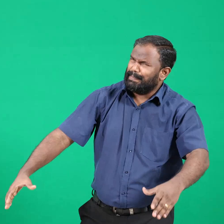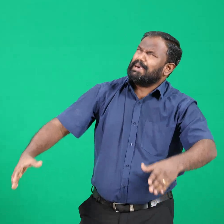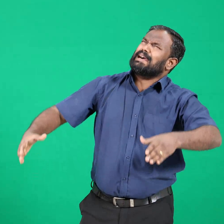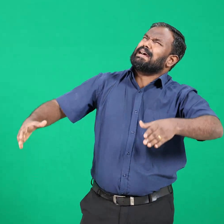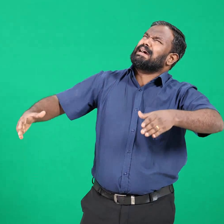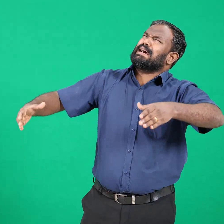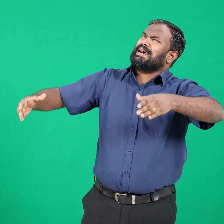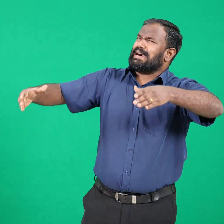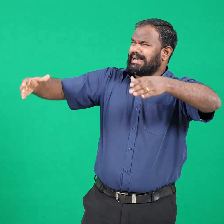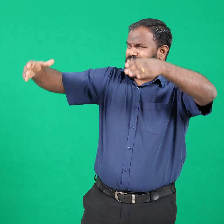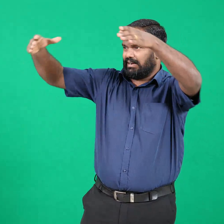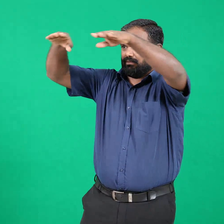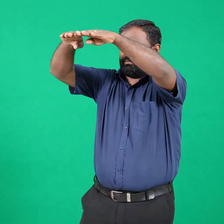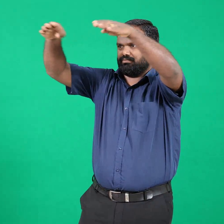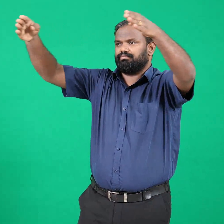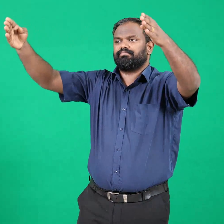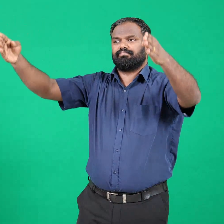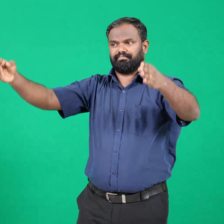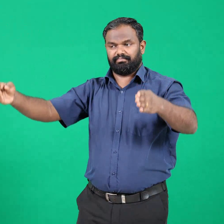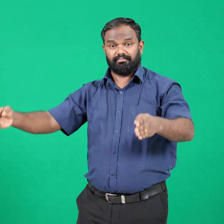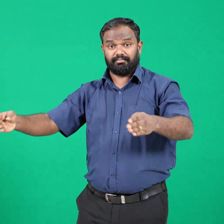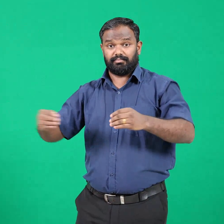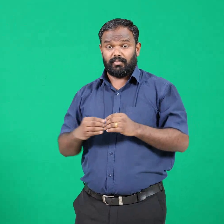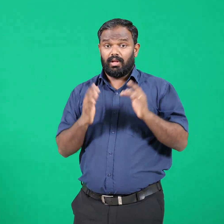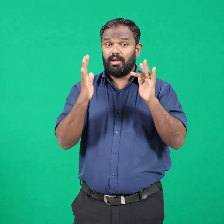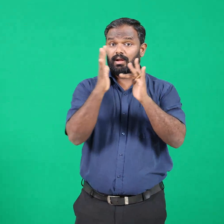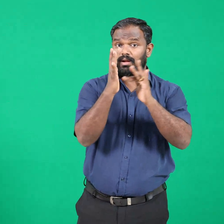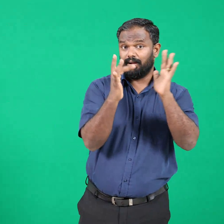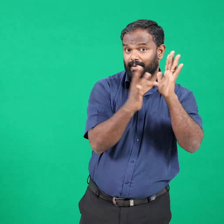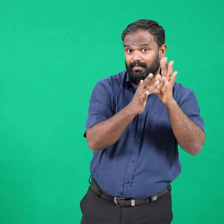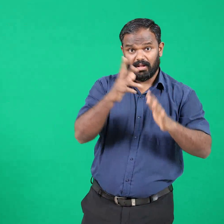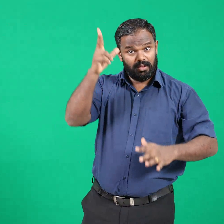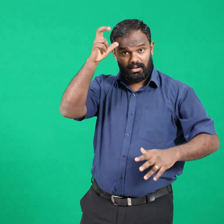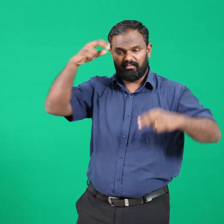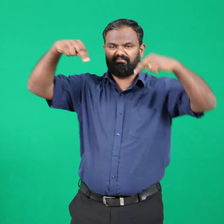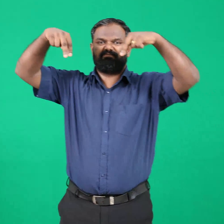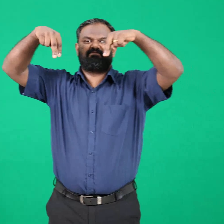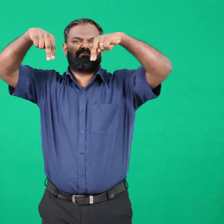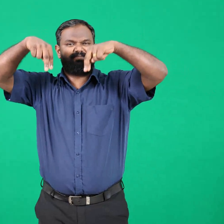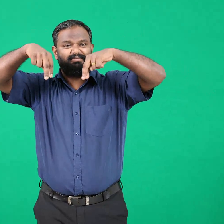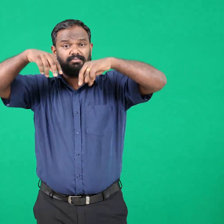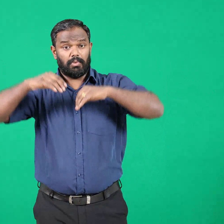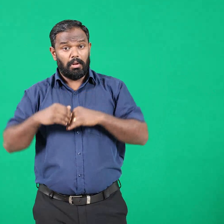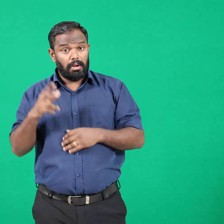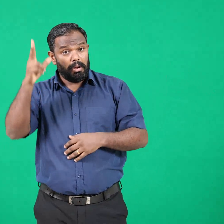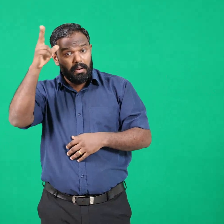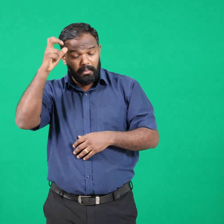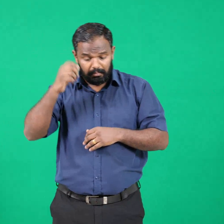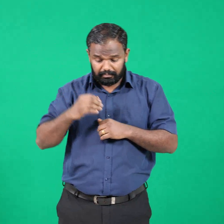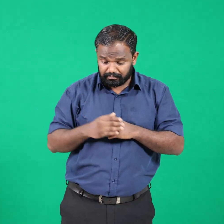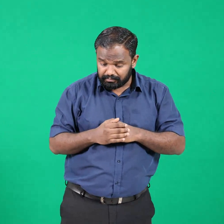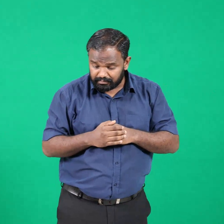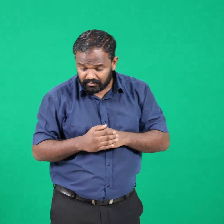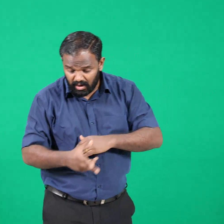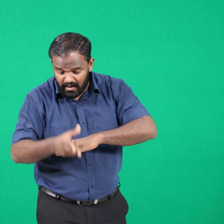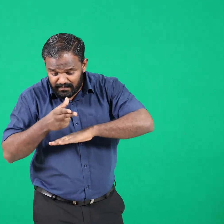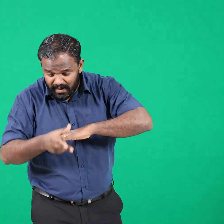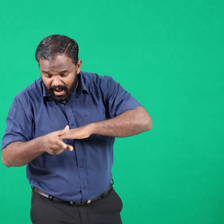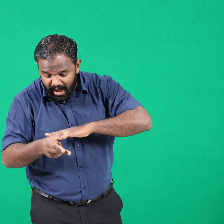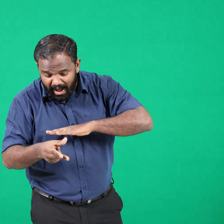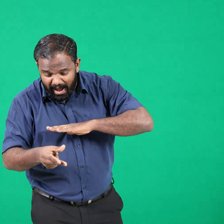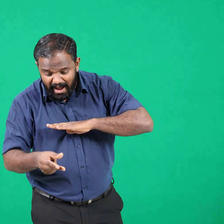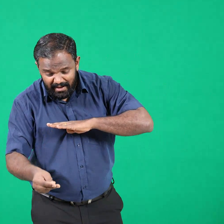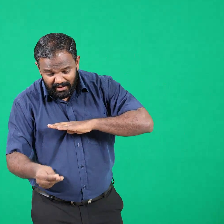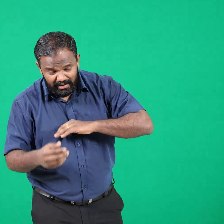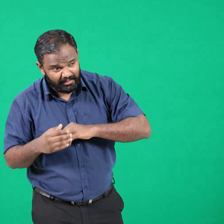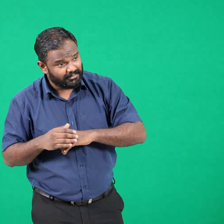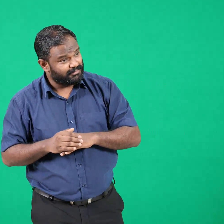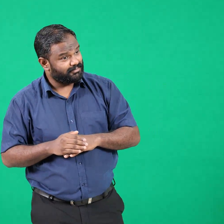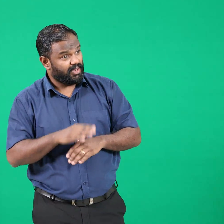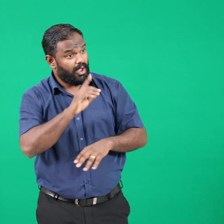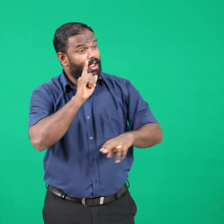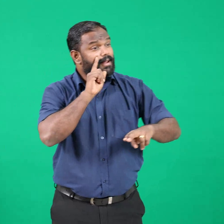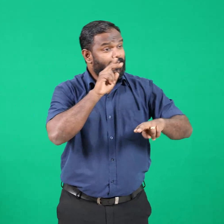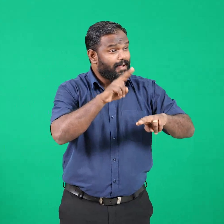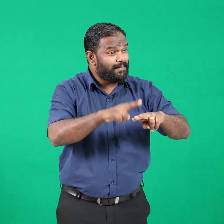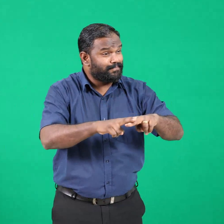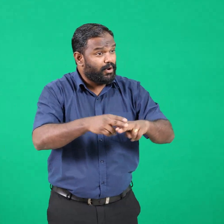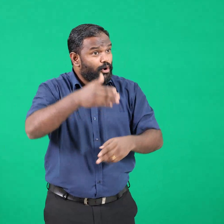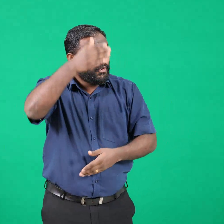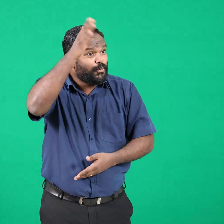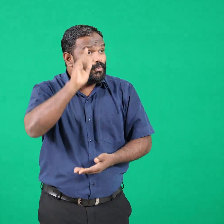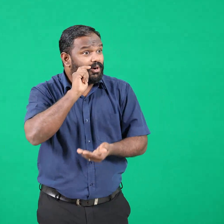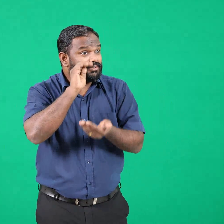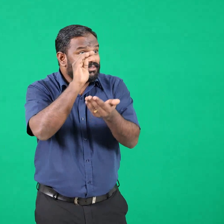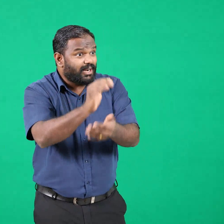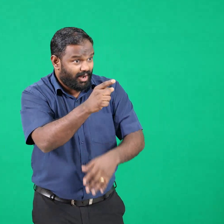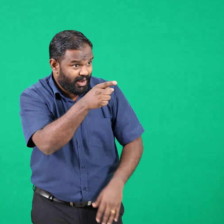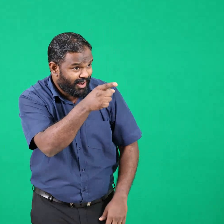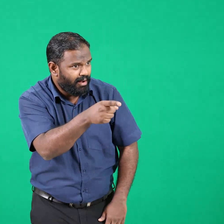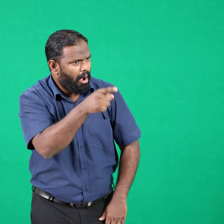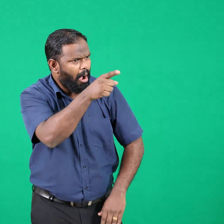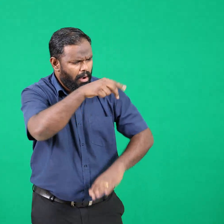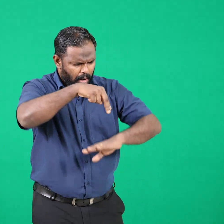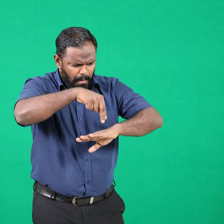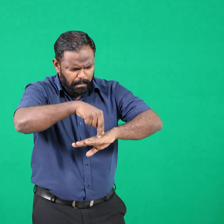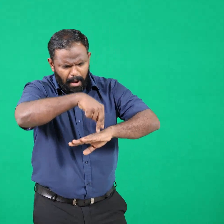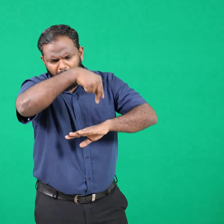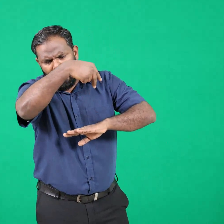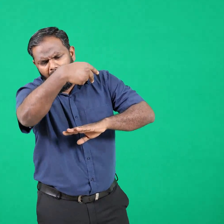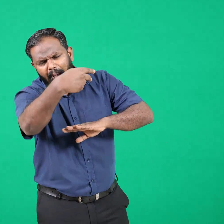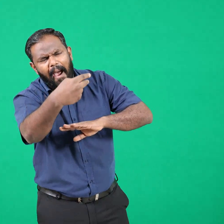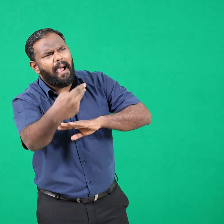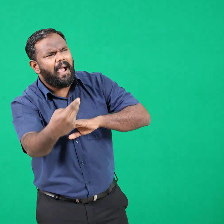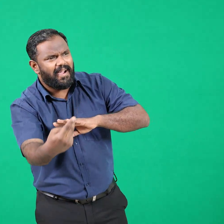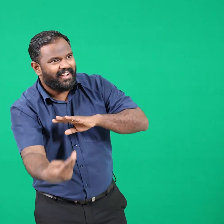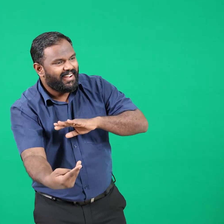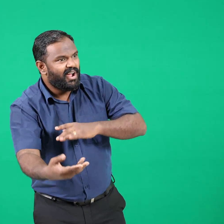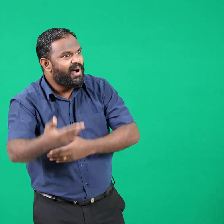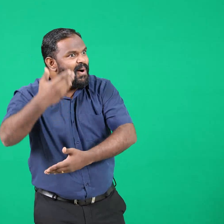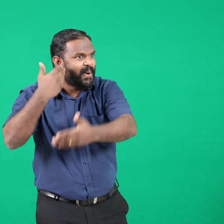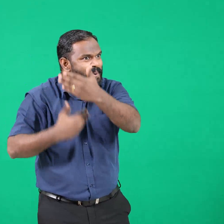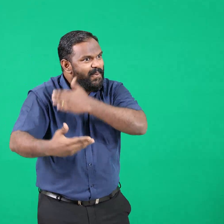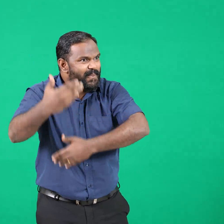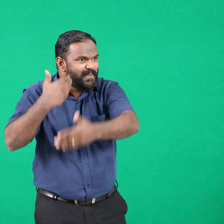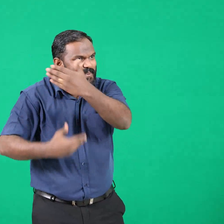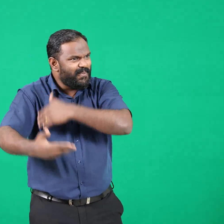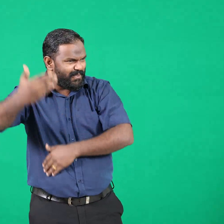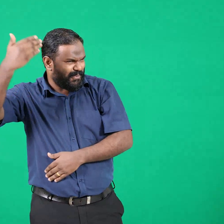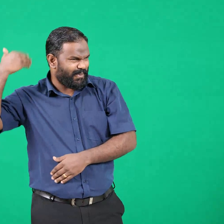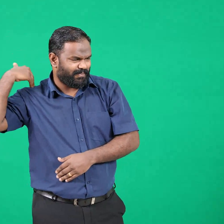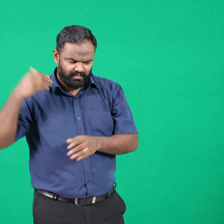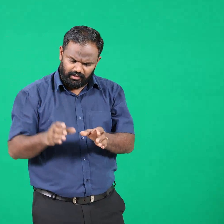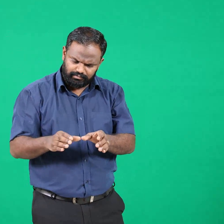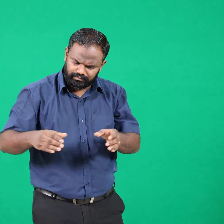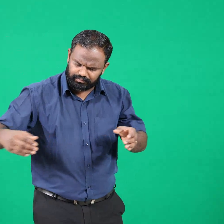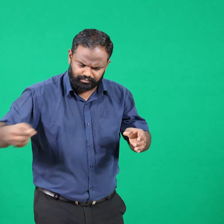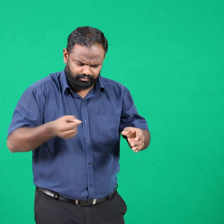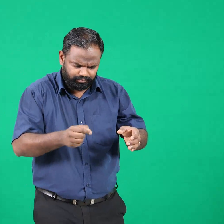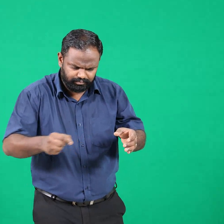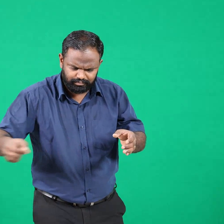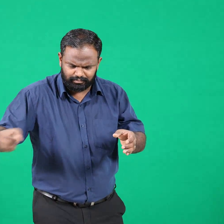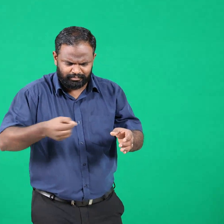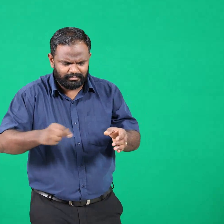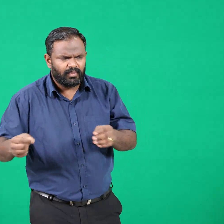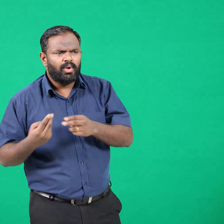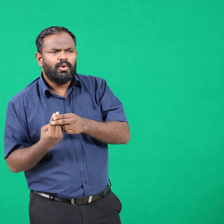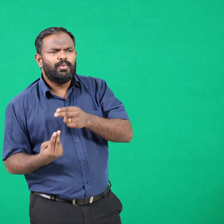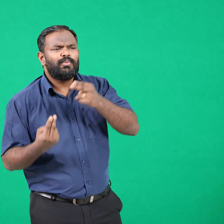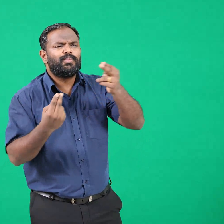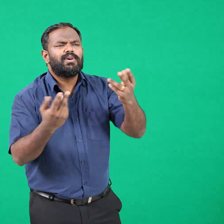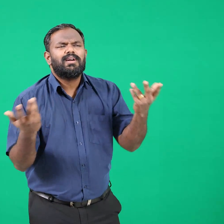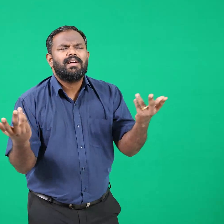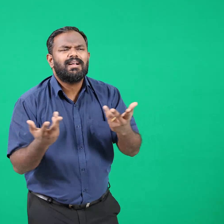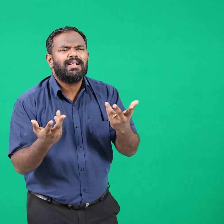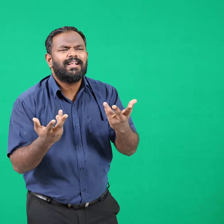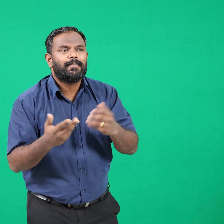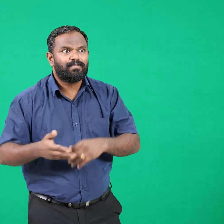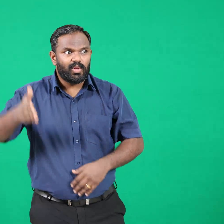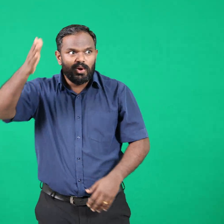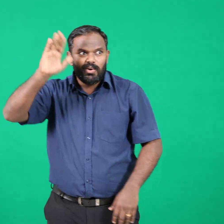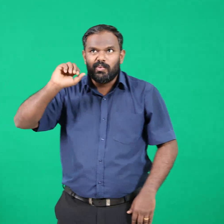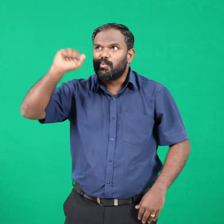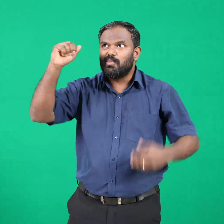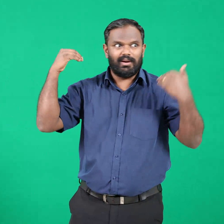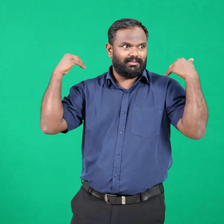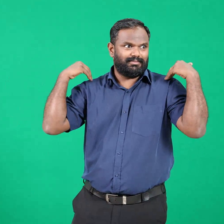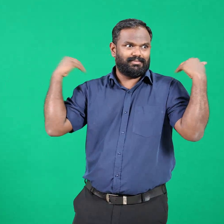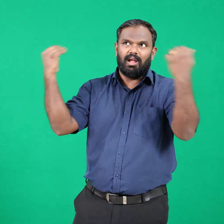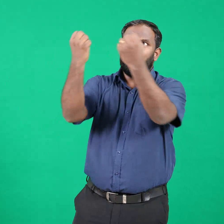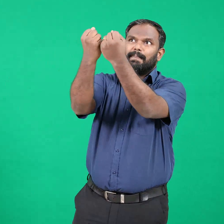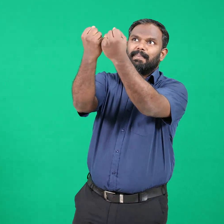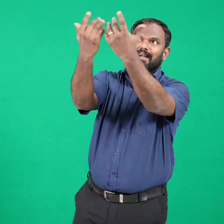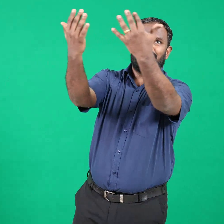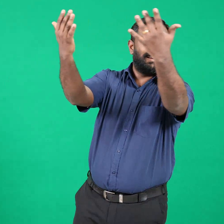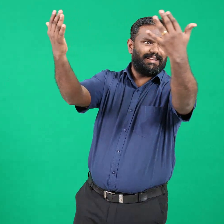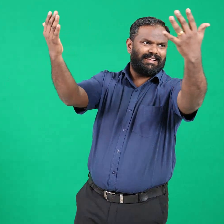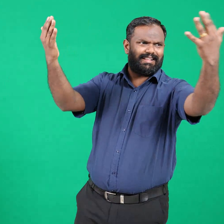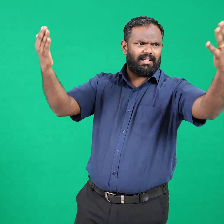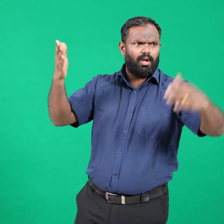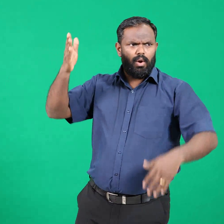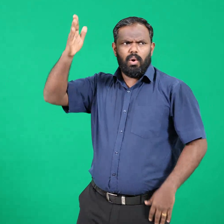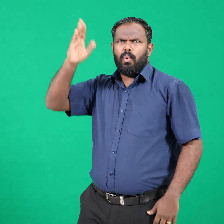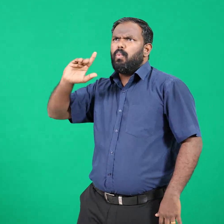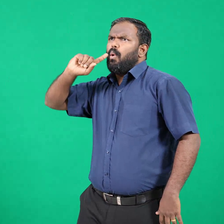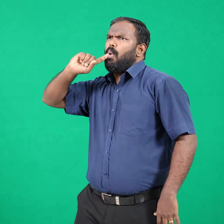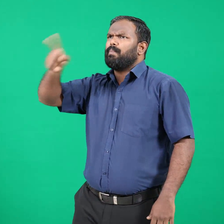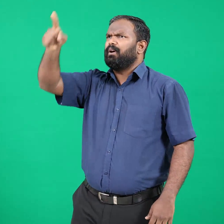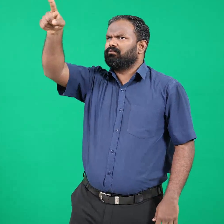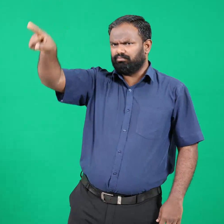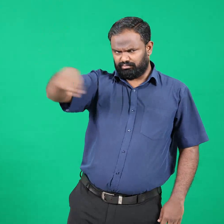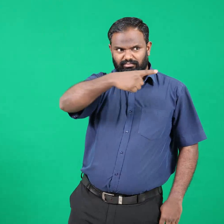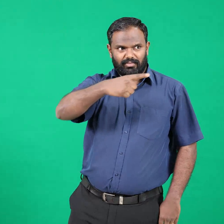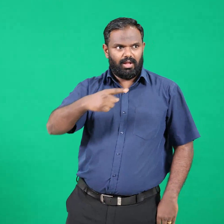"If You are the Son of God," he said, "throw Yourself down.